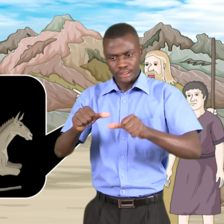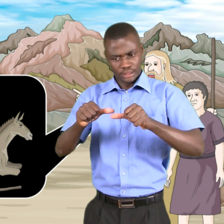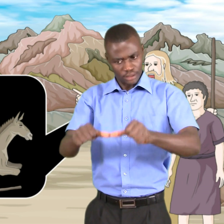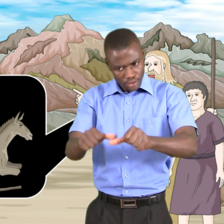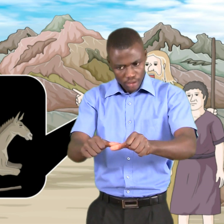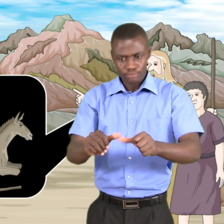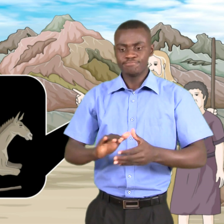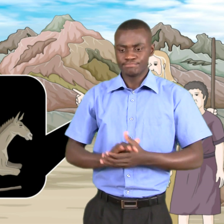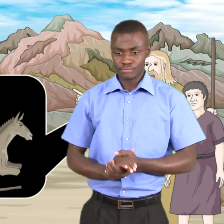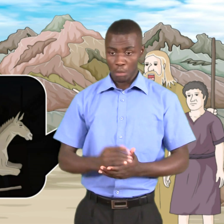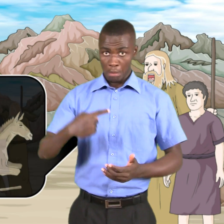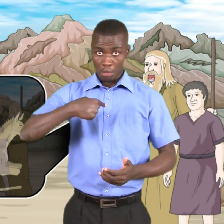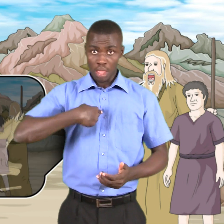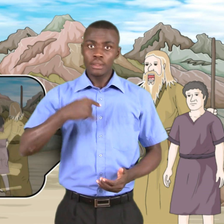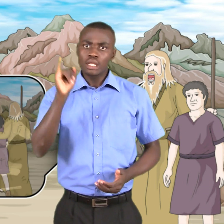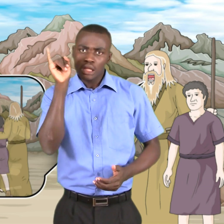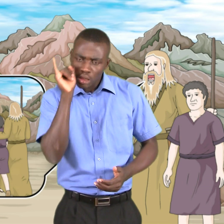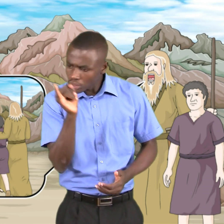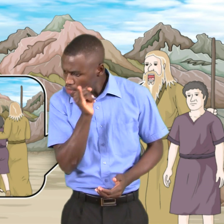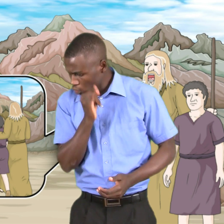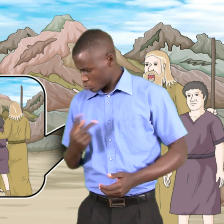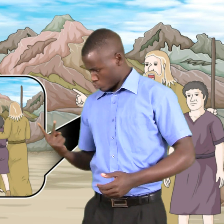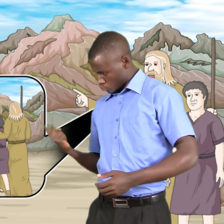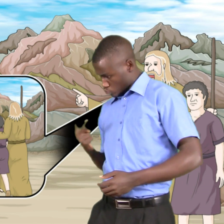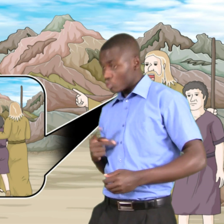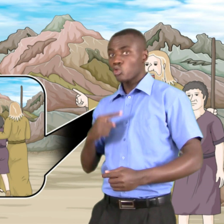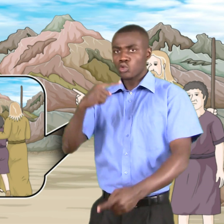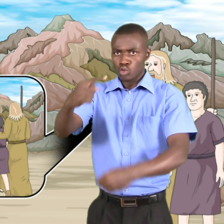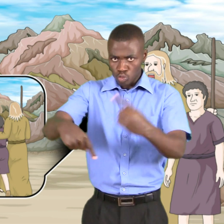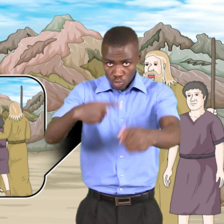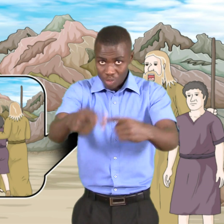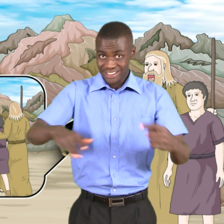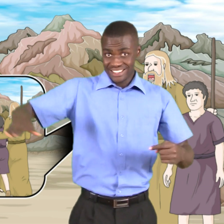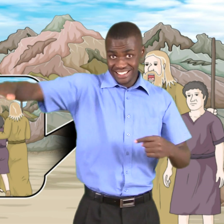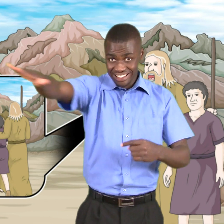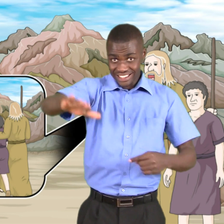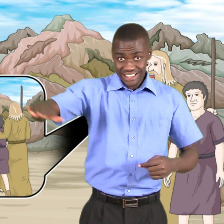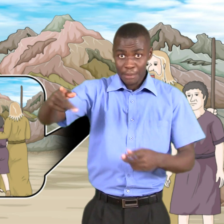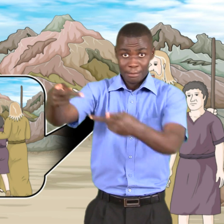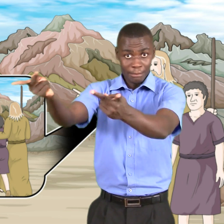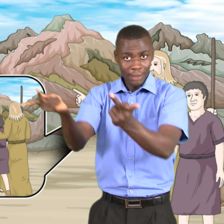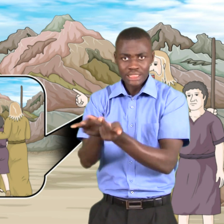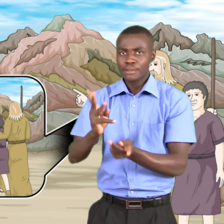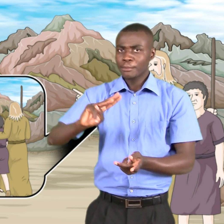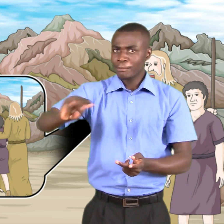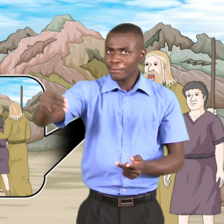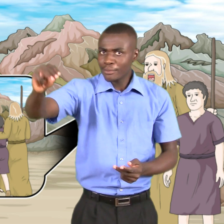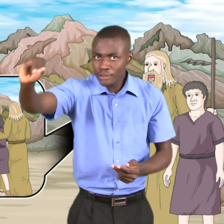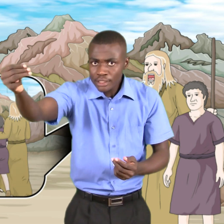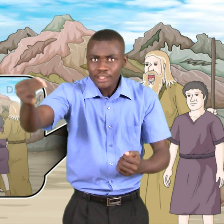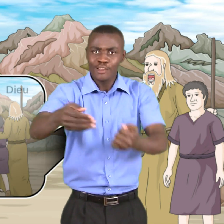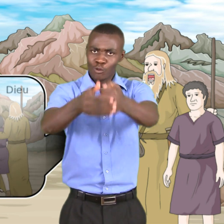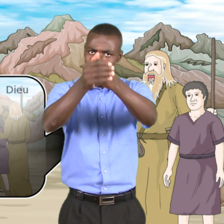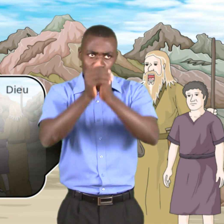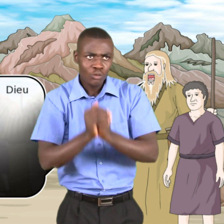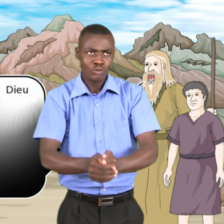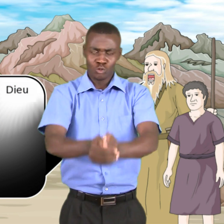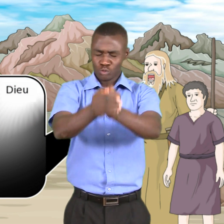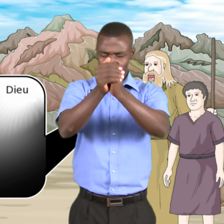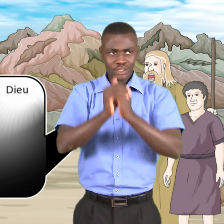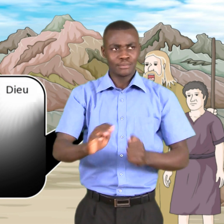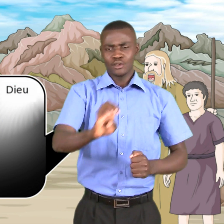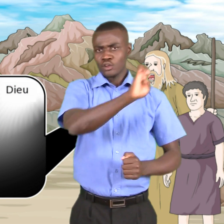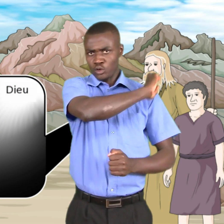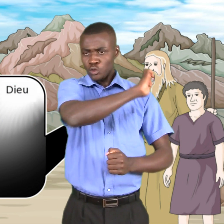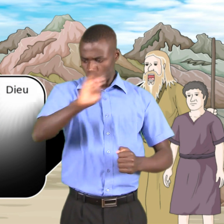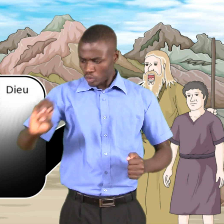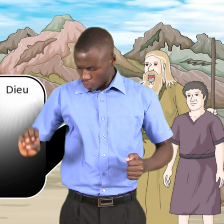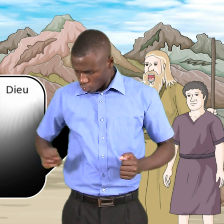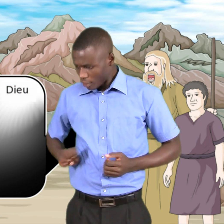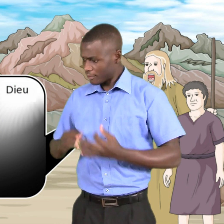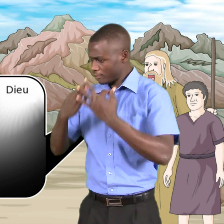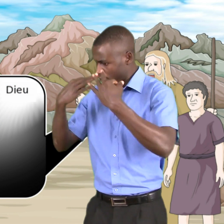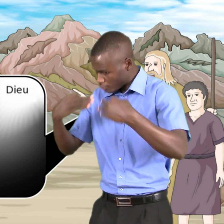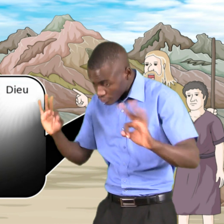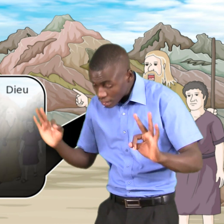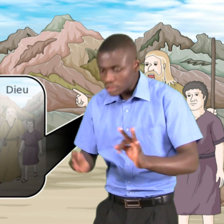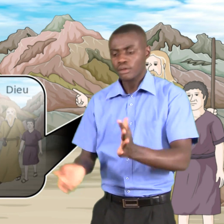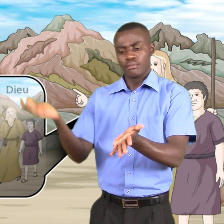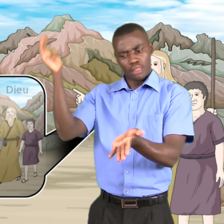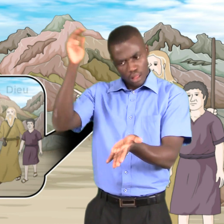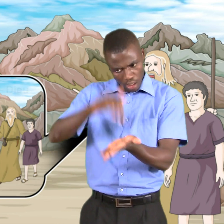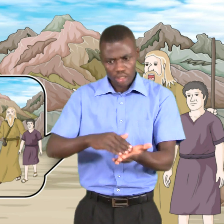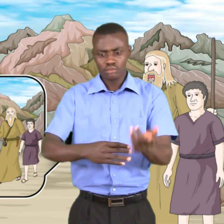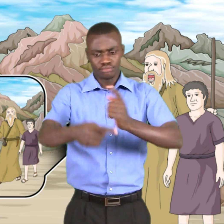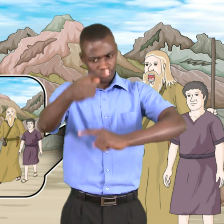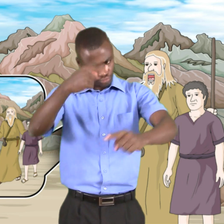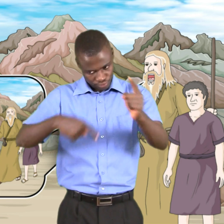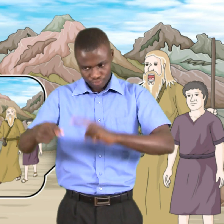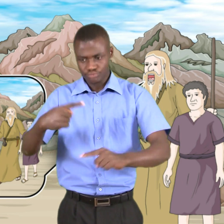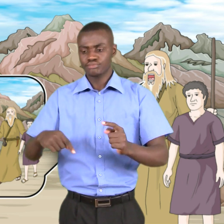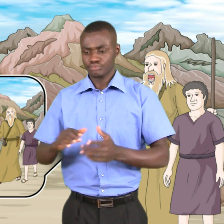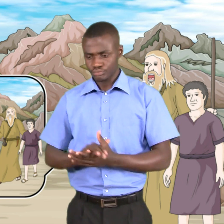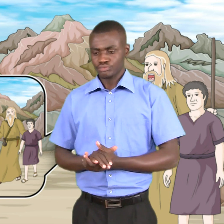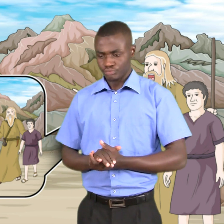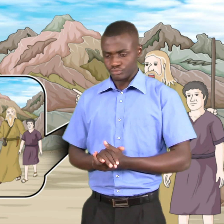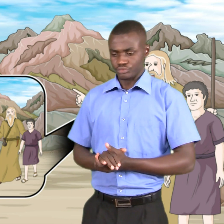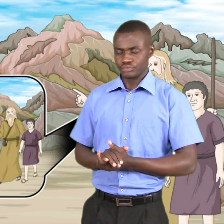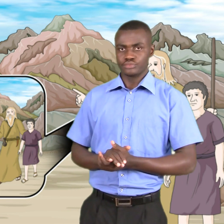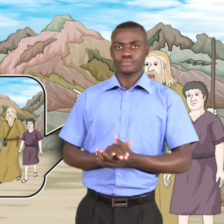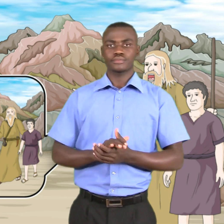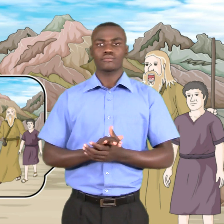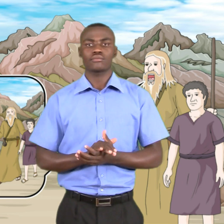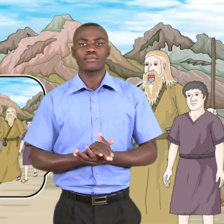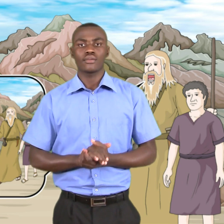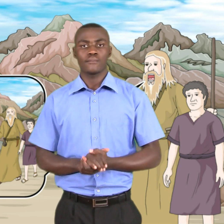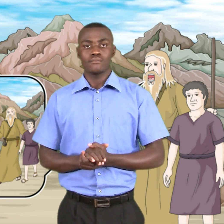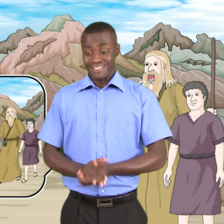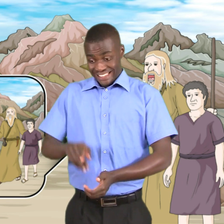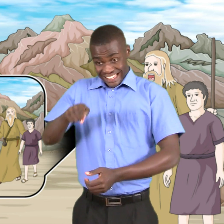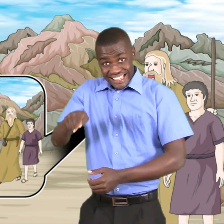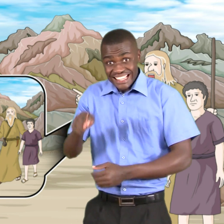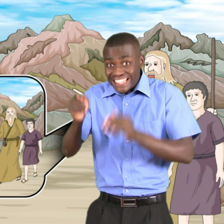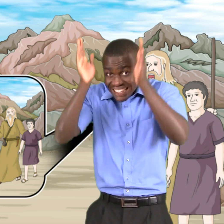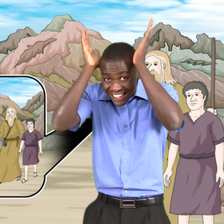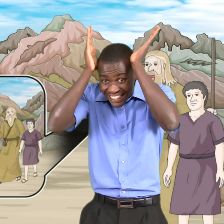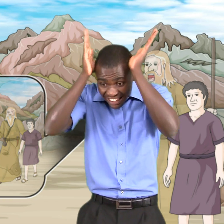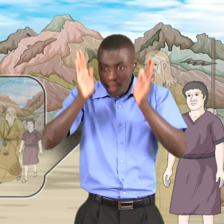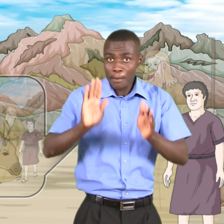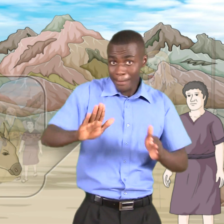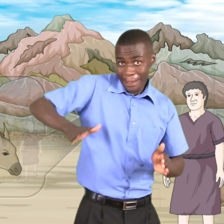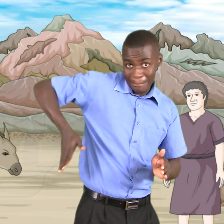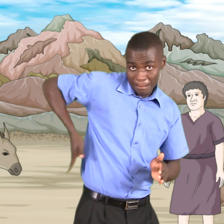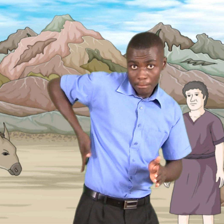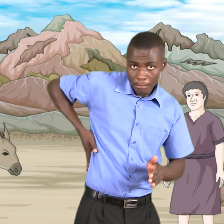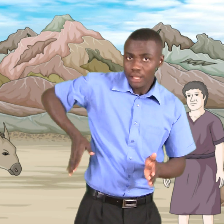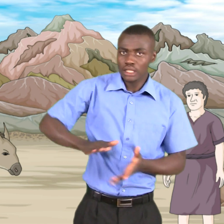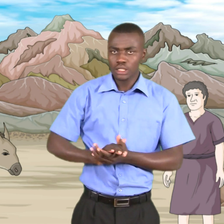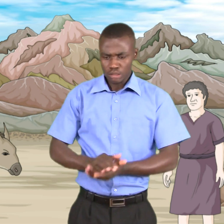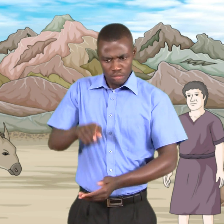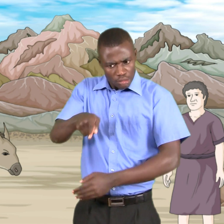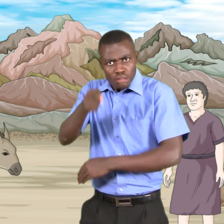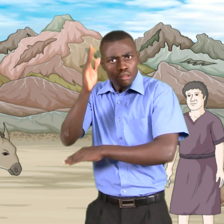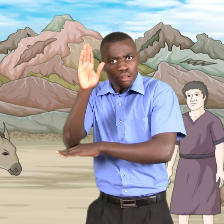“The boy and I will go over there to worship, and then we will return to you.”